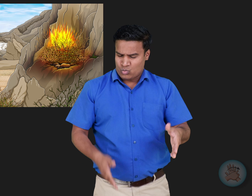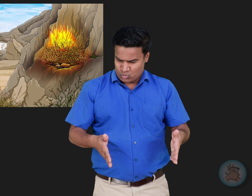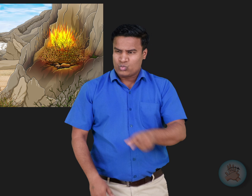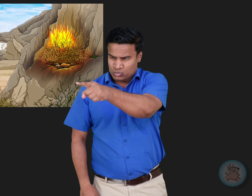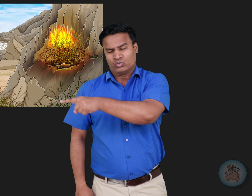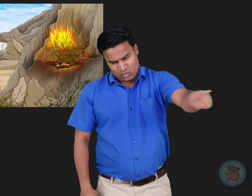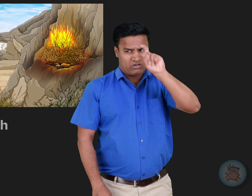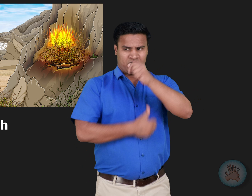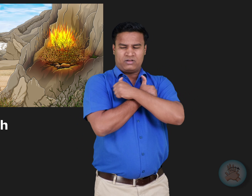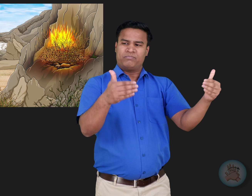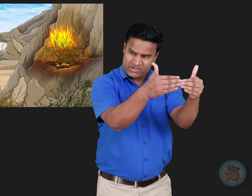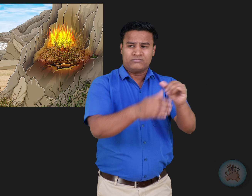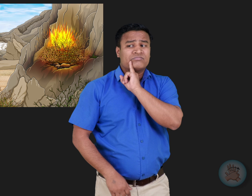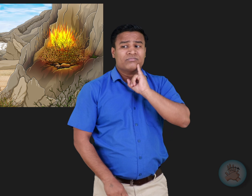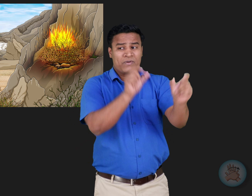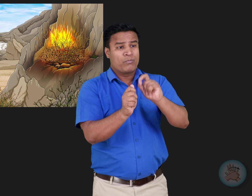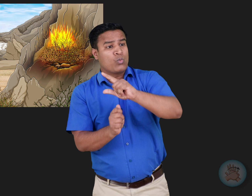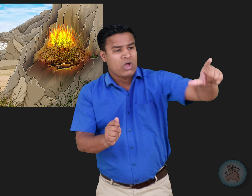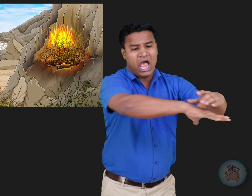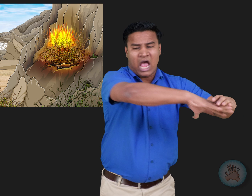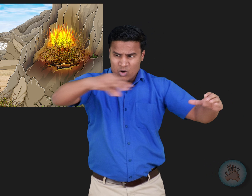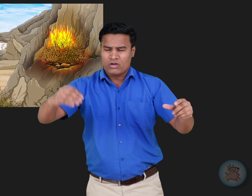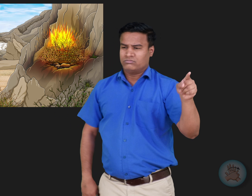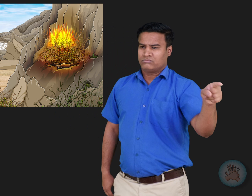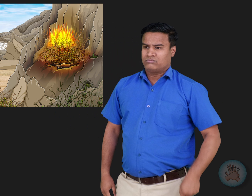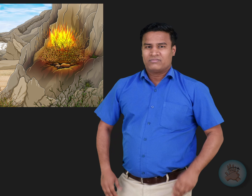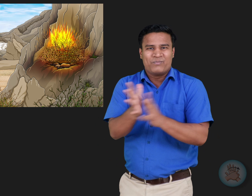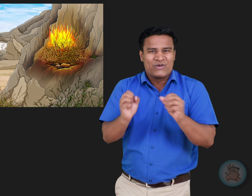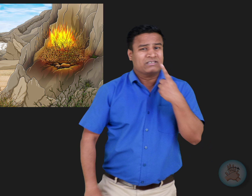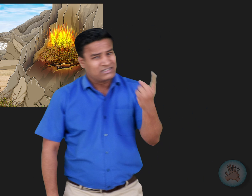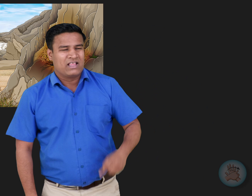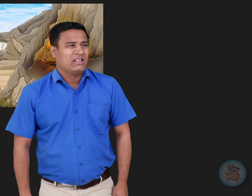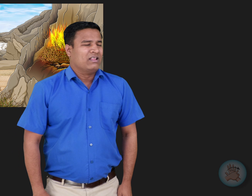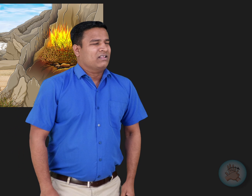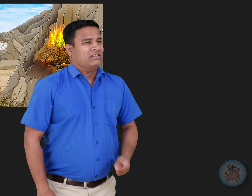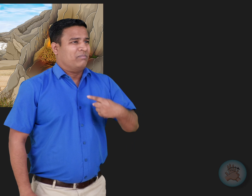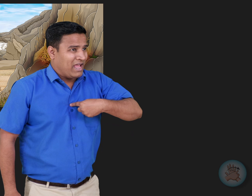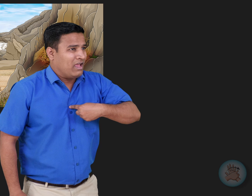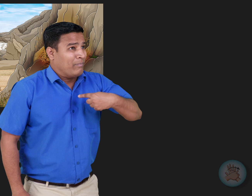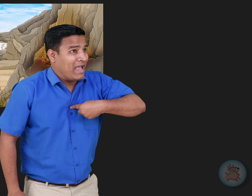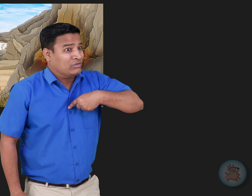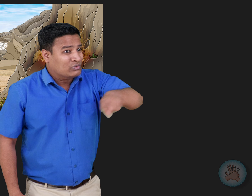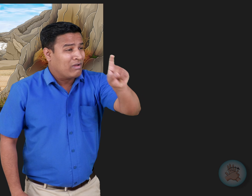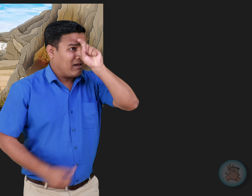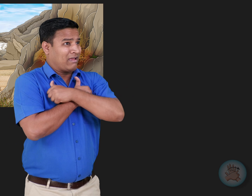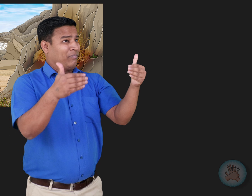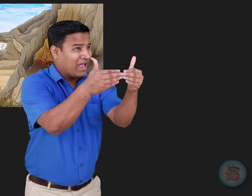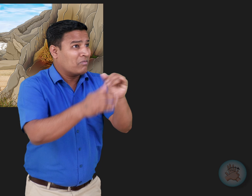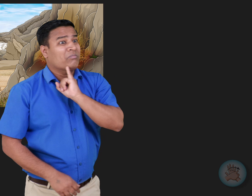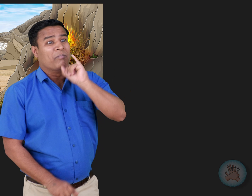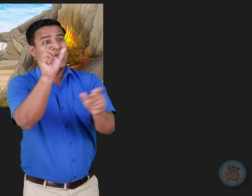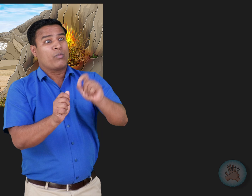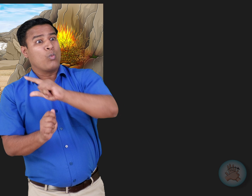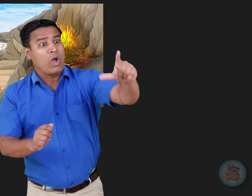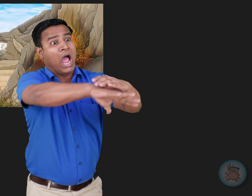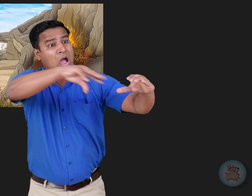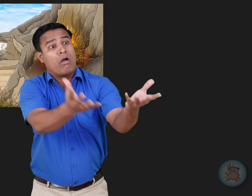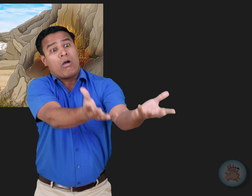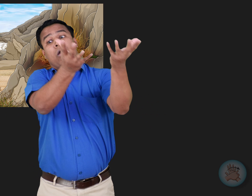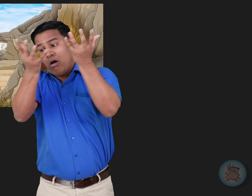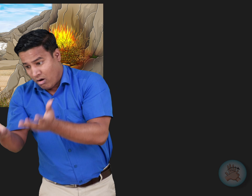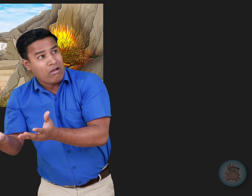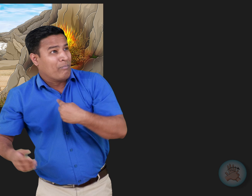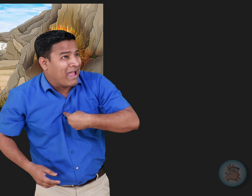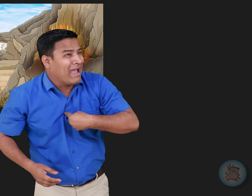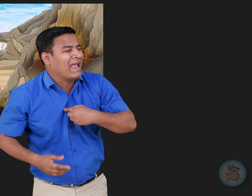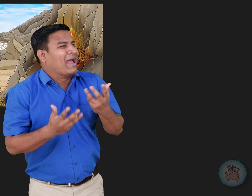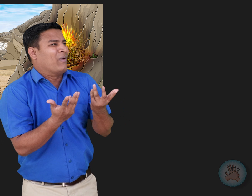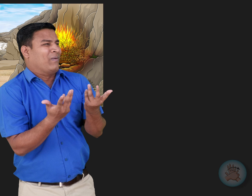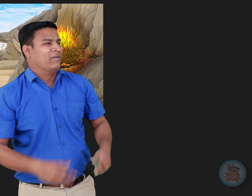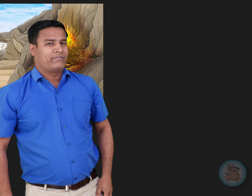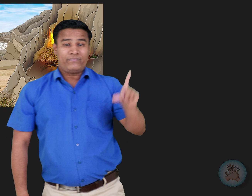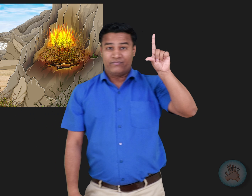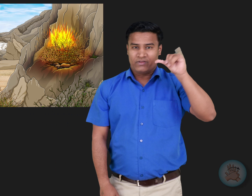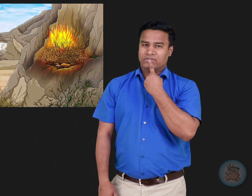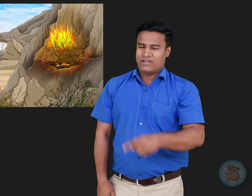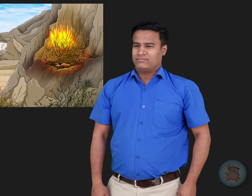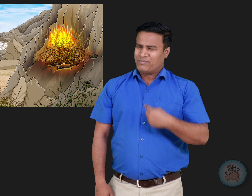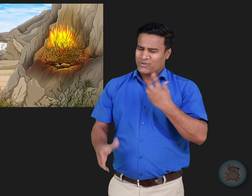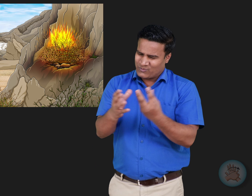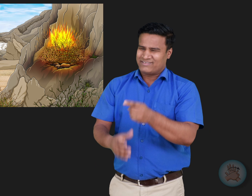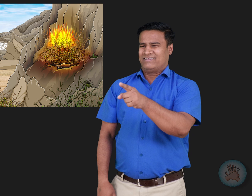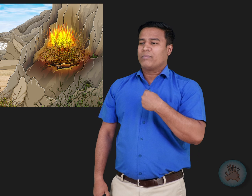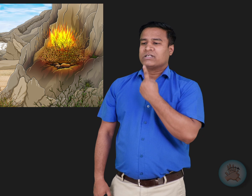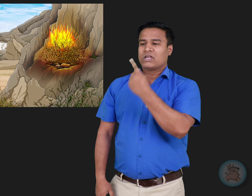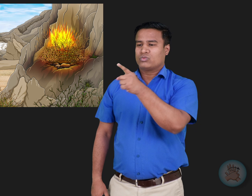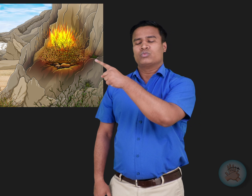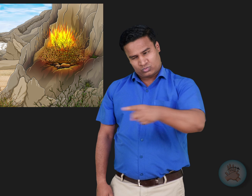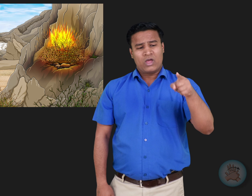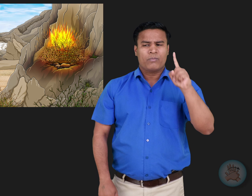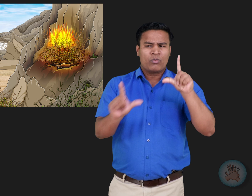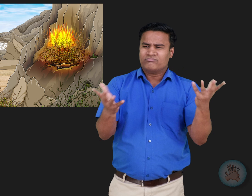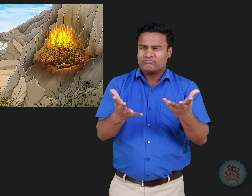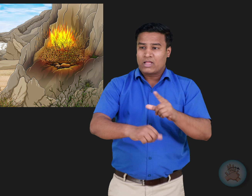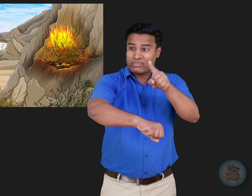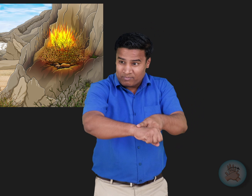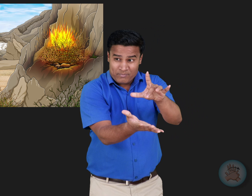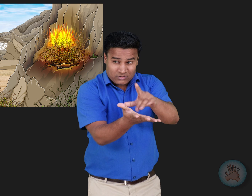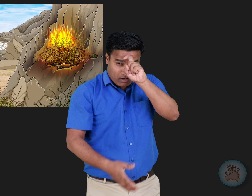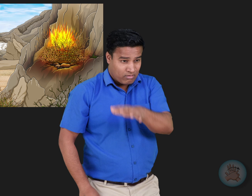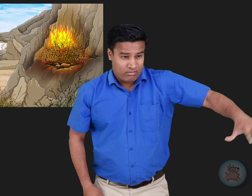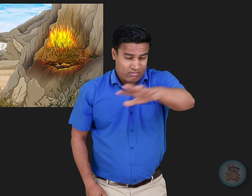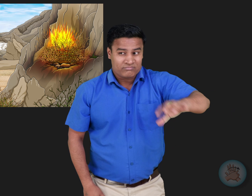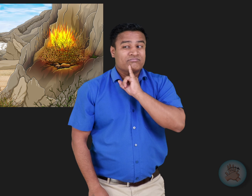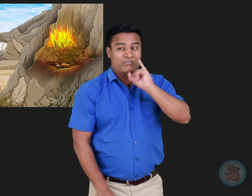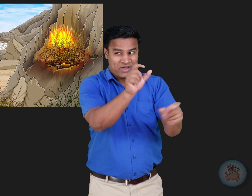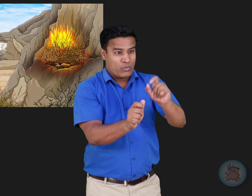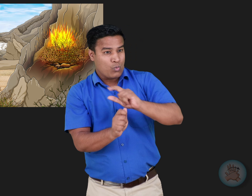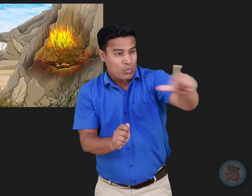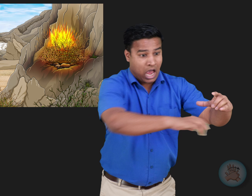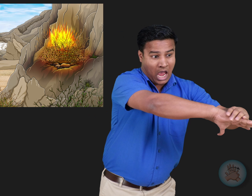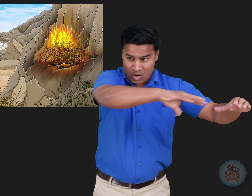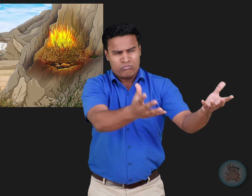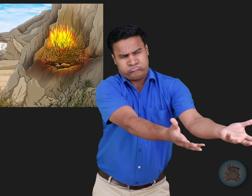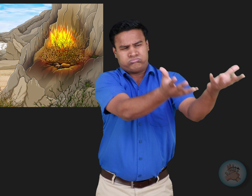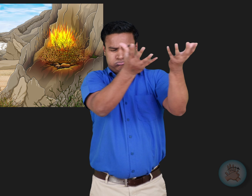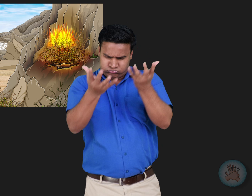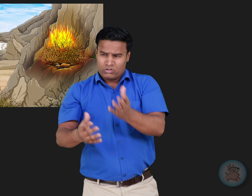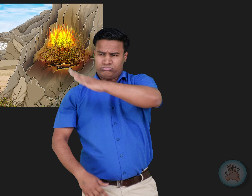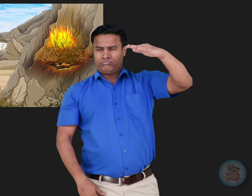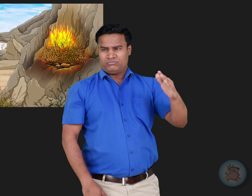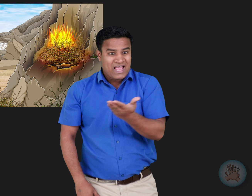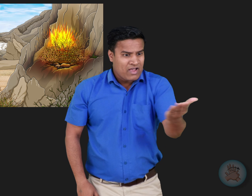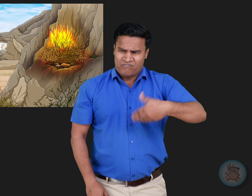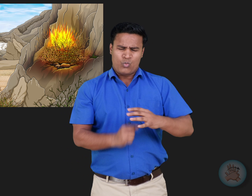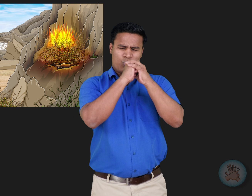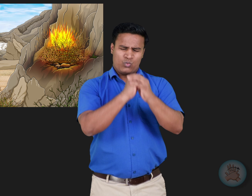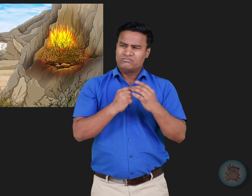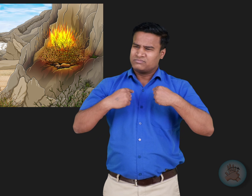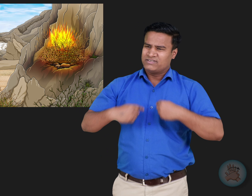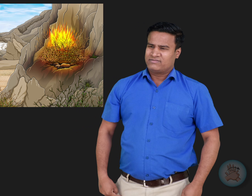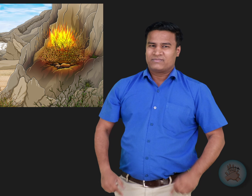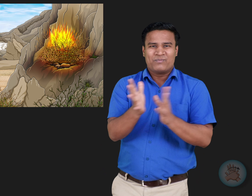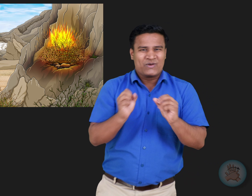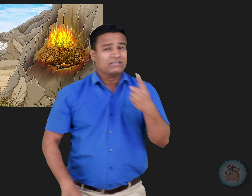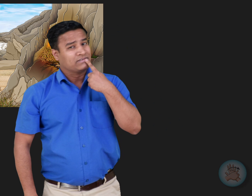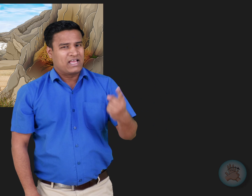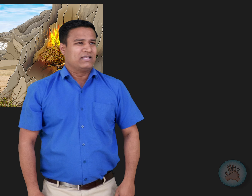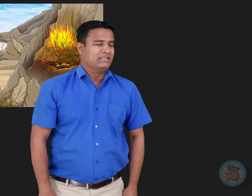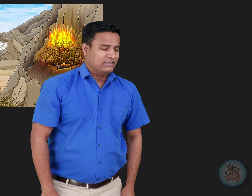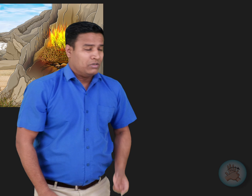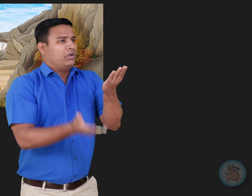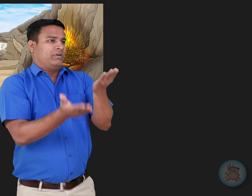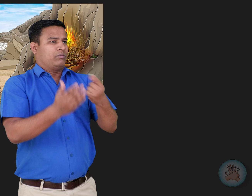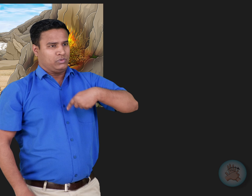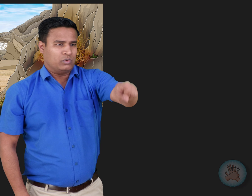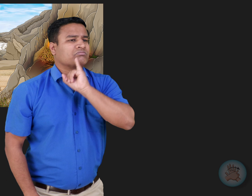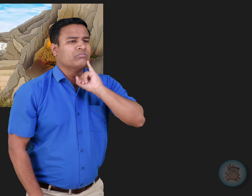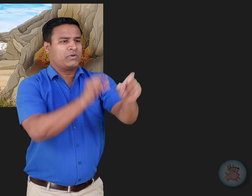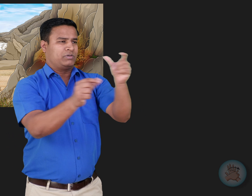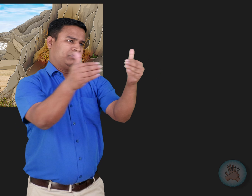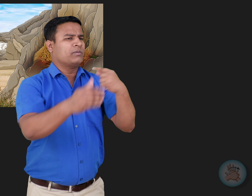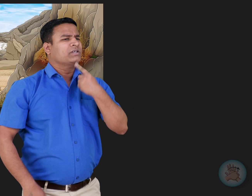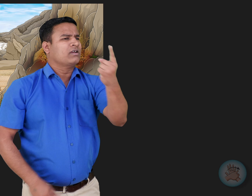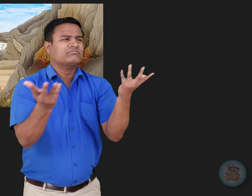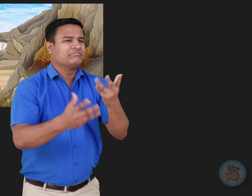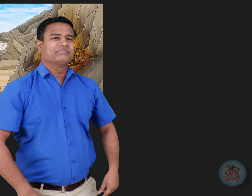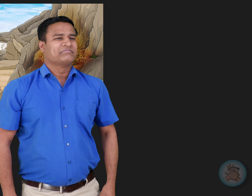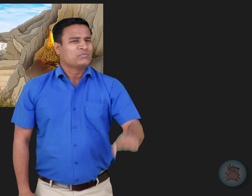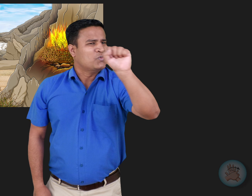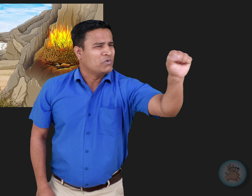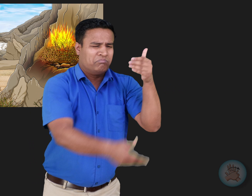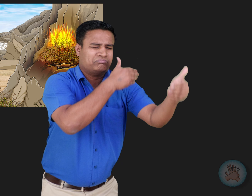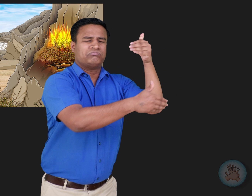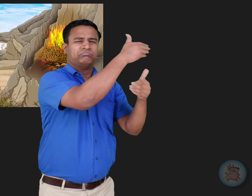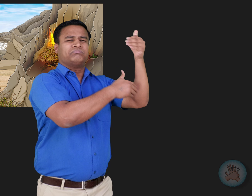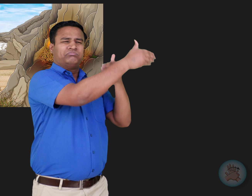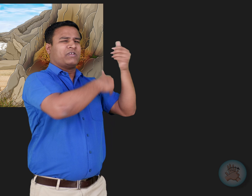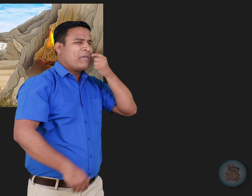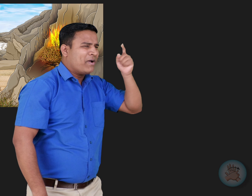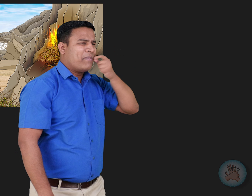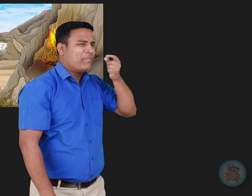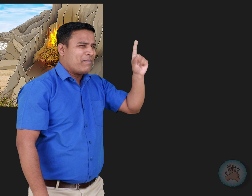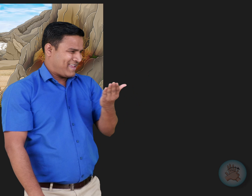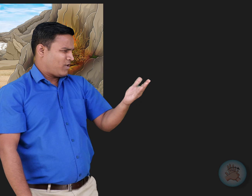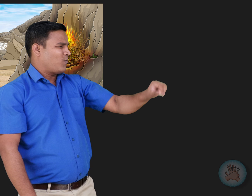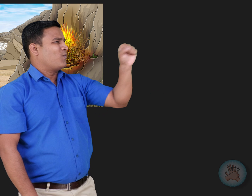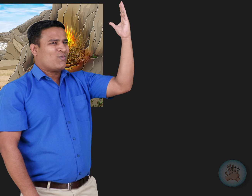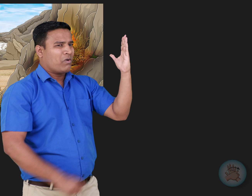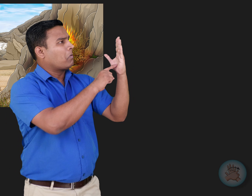Therefore, go! I am sending you to Pharaoh to bring My people the Israelites out of Egypt.” But Moses asked God, “Who am I, that I should go to Pharaoh and bring the Israelites out of Egypt?” “I will surely be with you,” God said, “and this will be the sign to you that I have sent you: When you have brought the people out of Egypt, all of you will worship God on this mountain.”